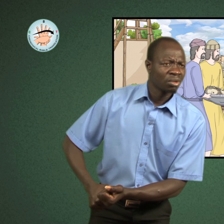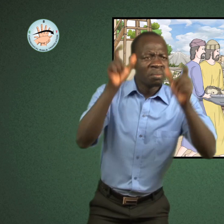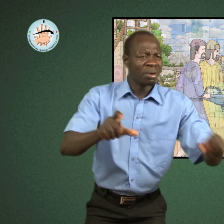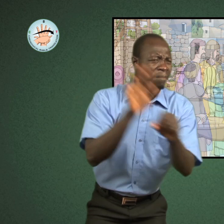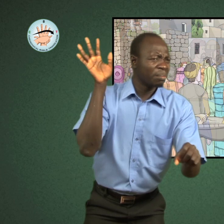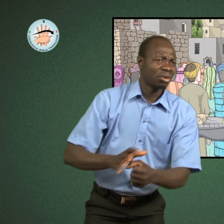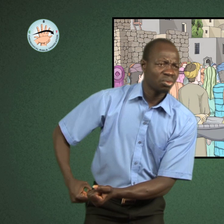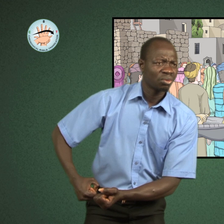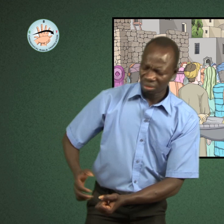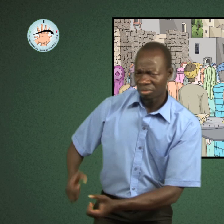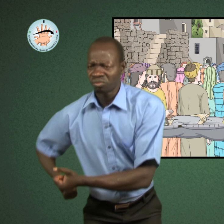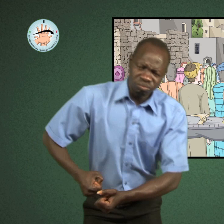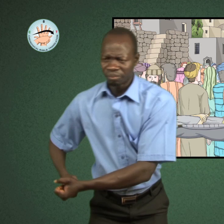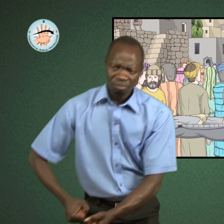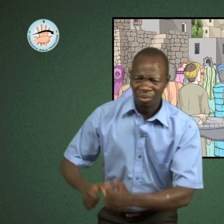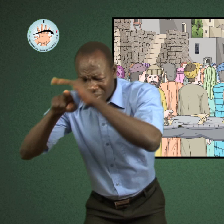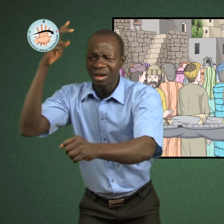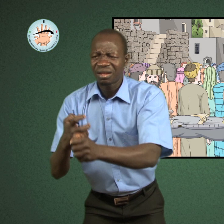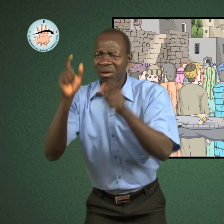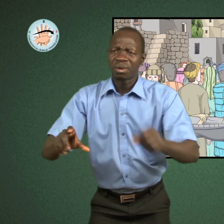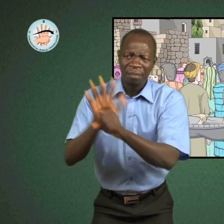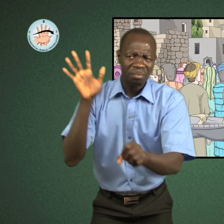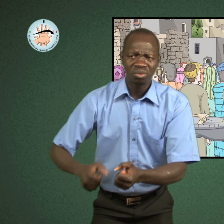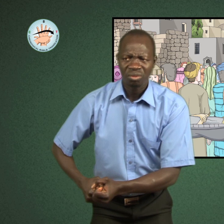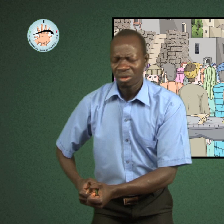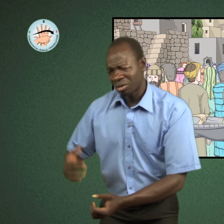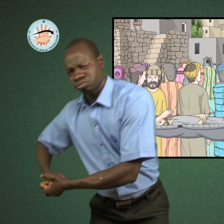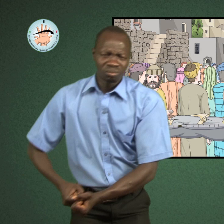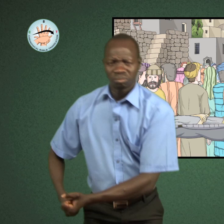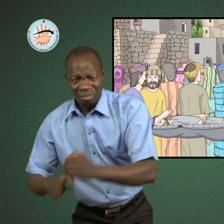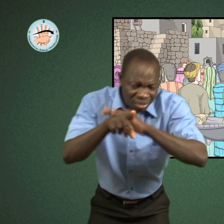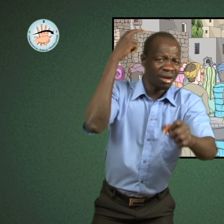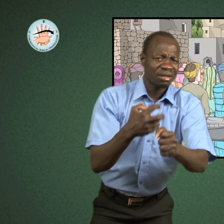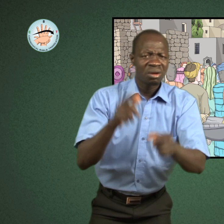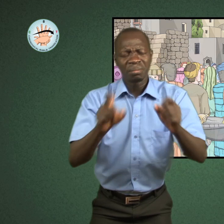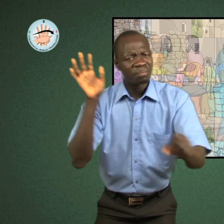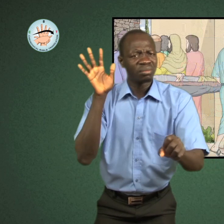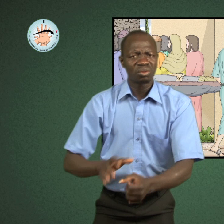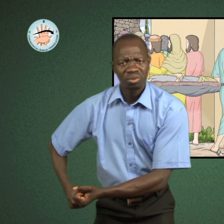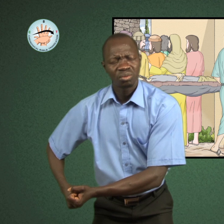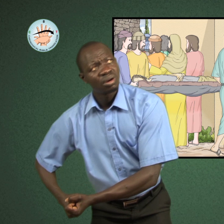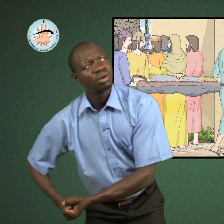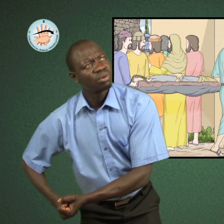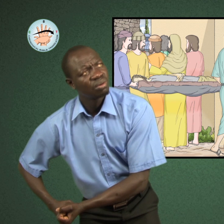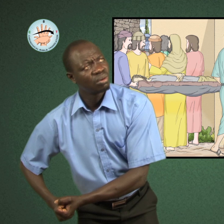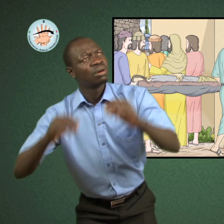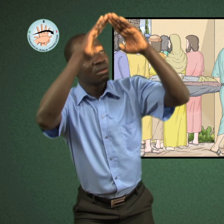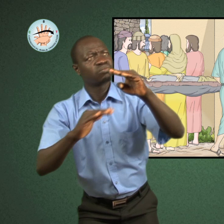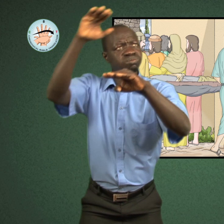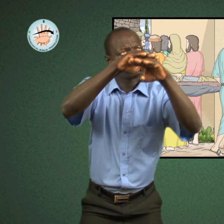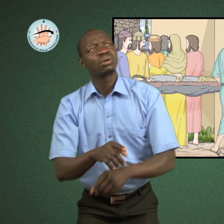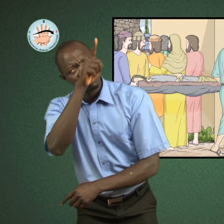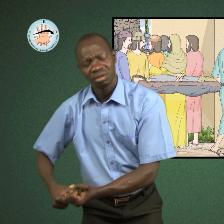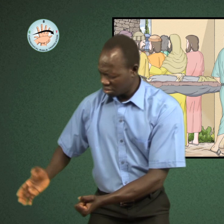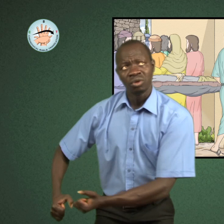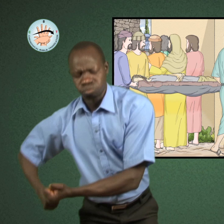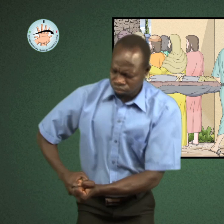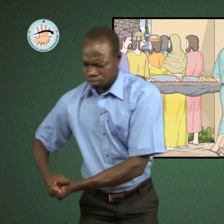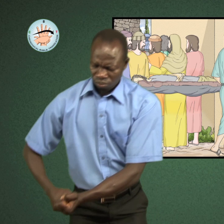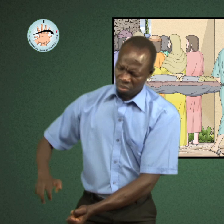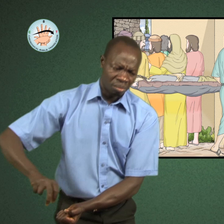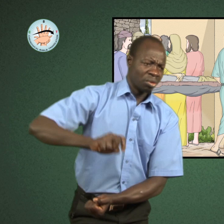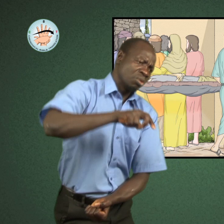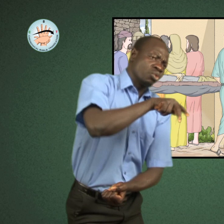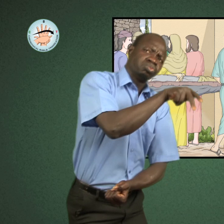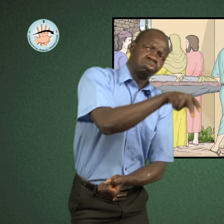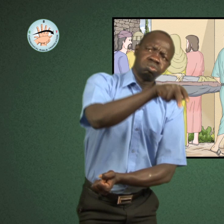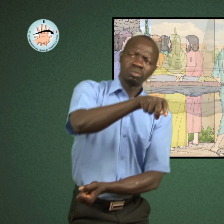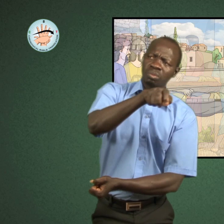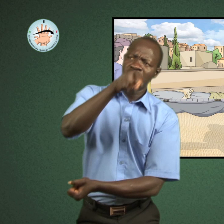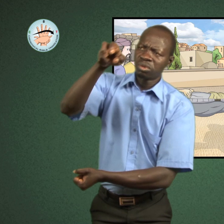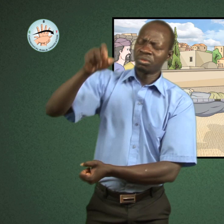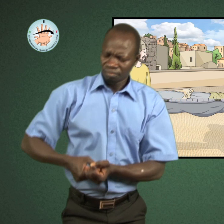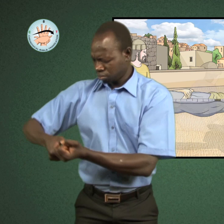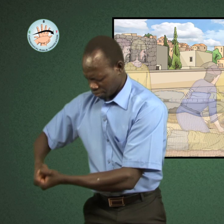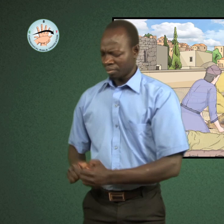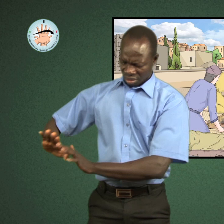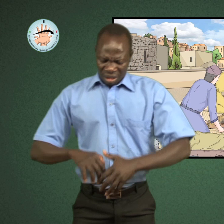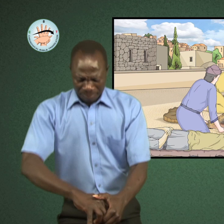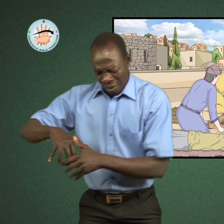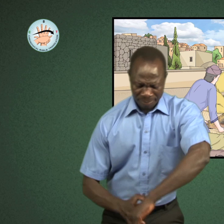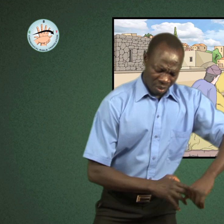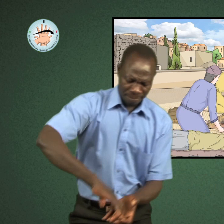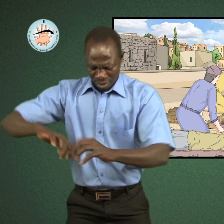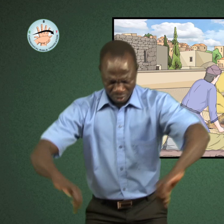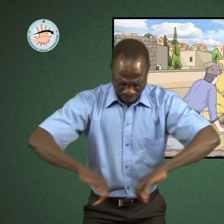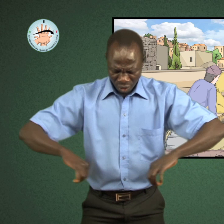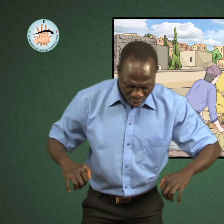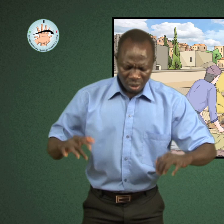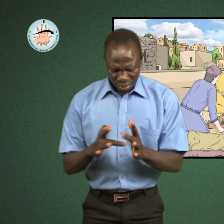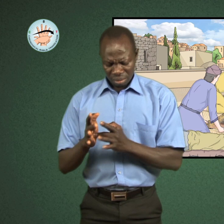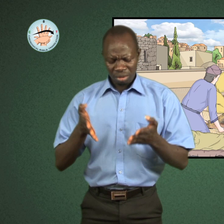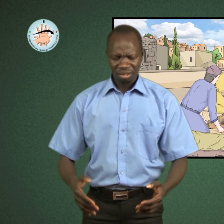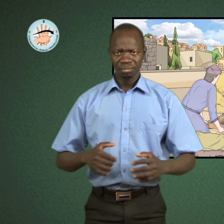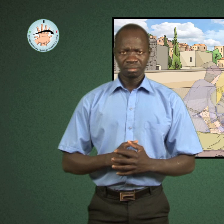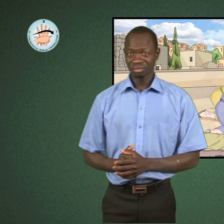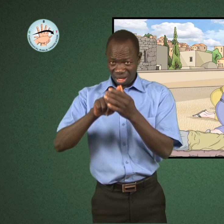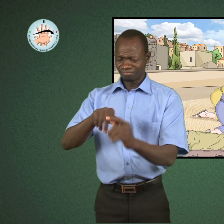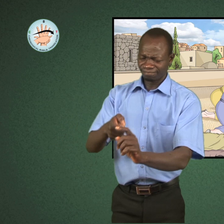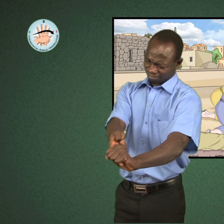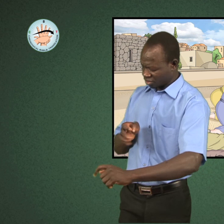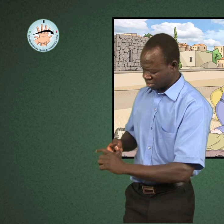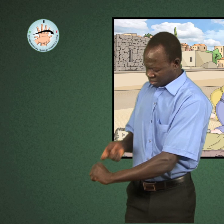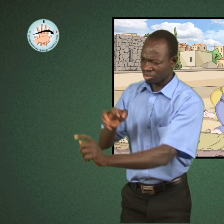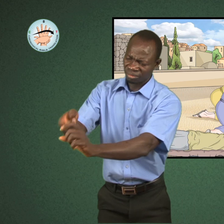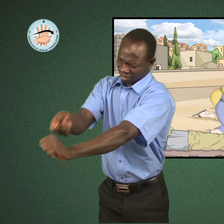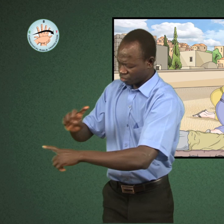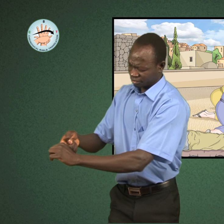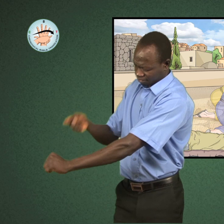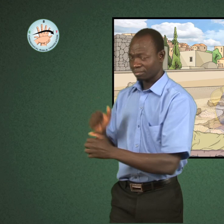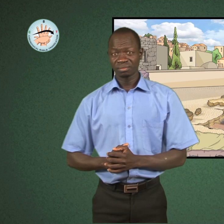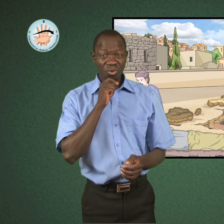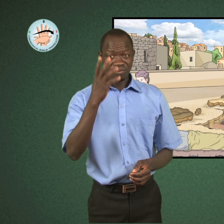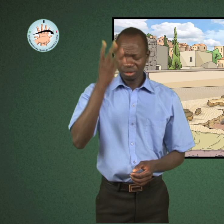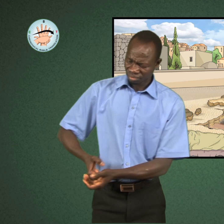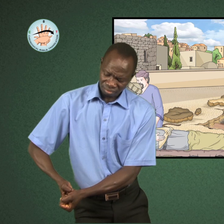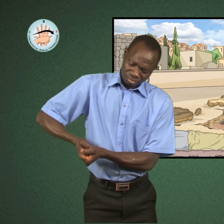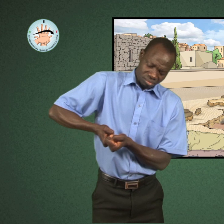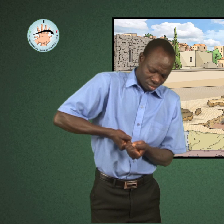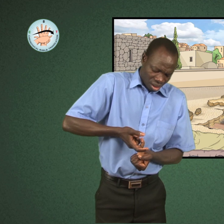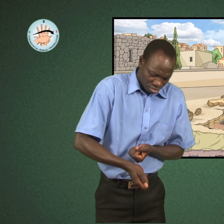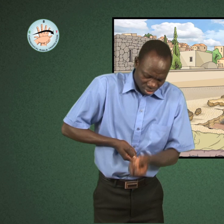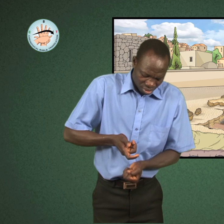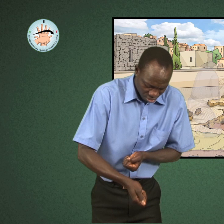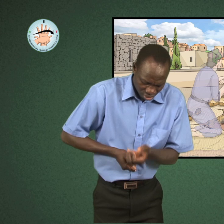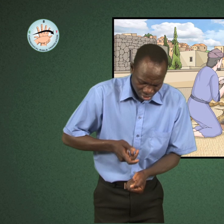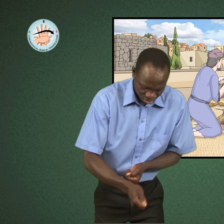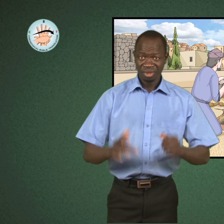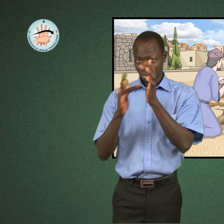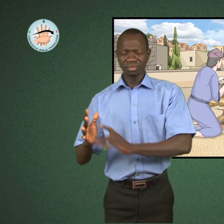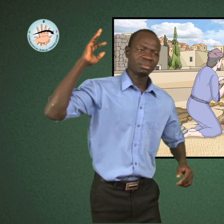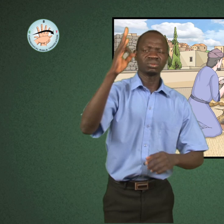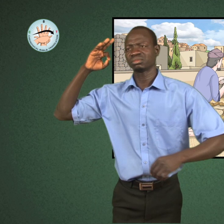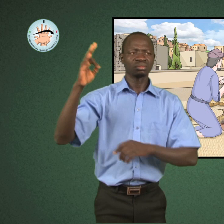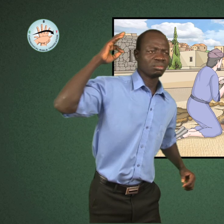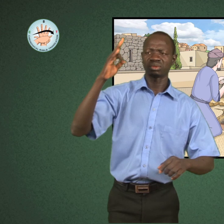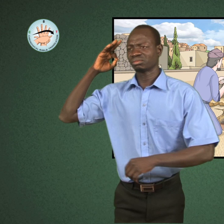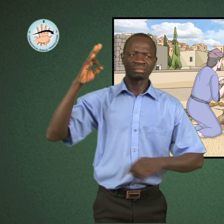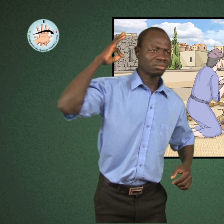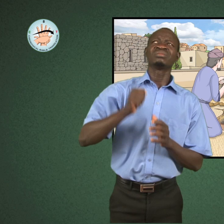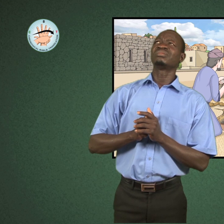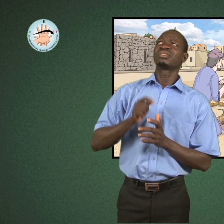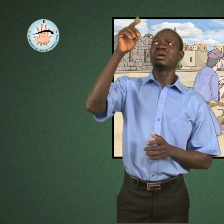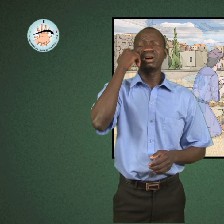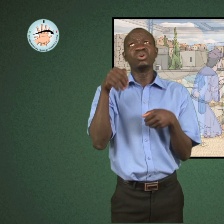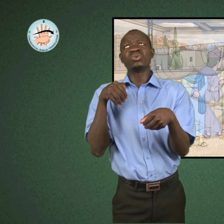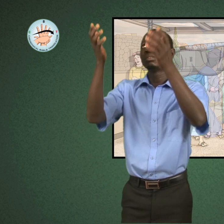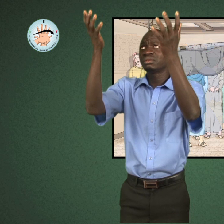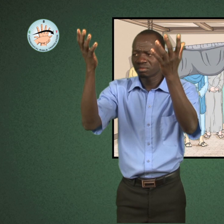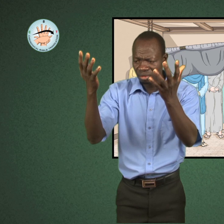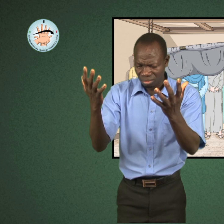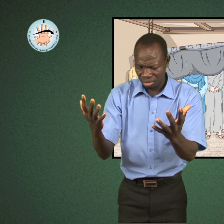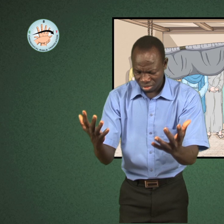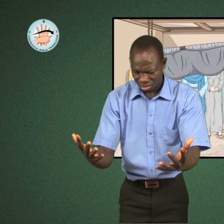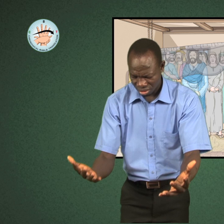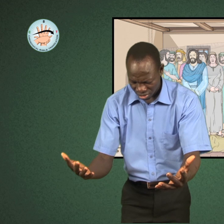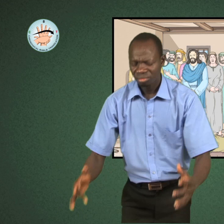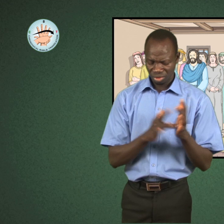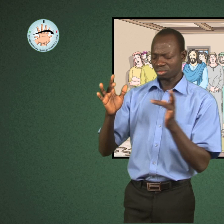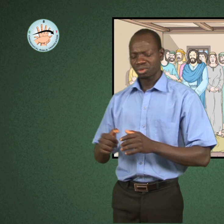Since they were unable to get to Jesus through the crowd, they uncovered the roof above Him, made an opening, and lowered the paralytic on his mat.